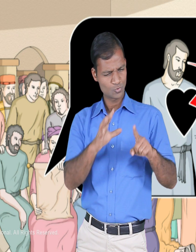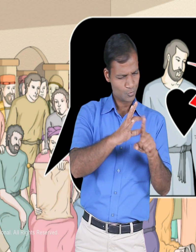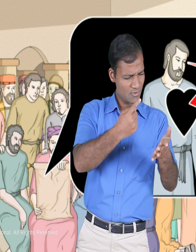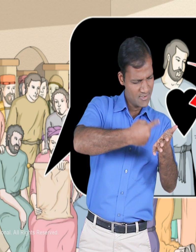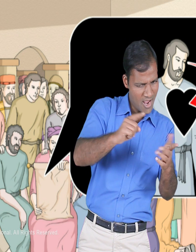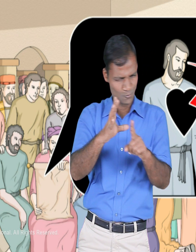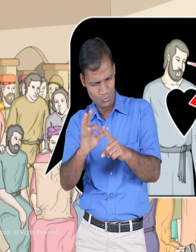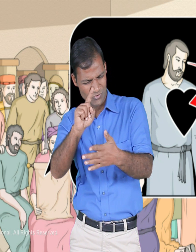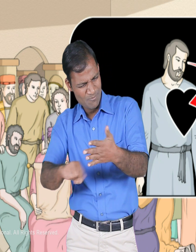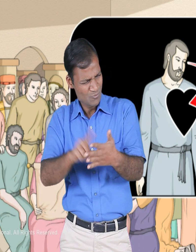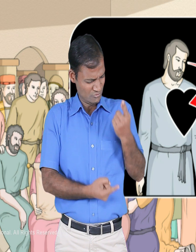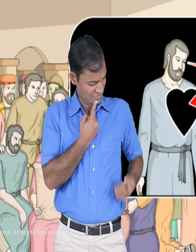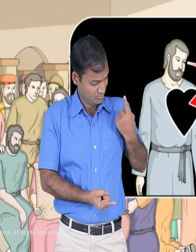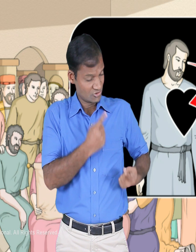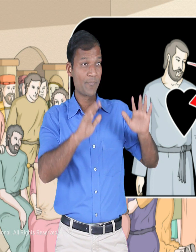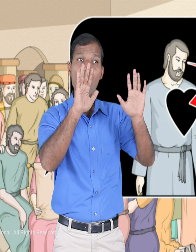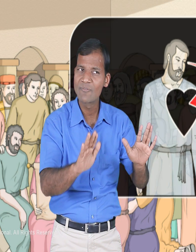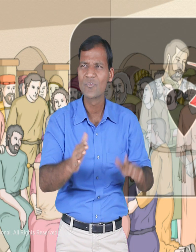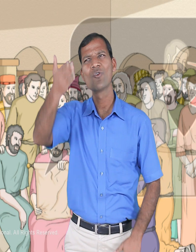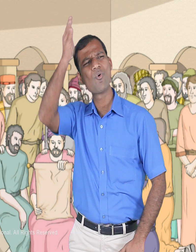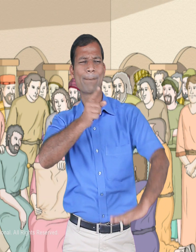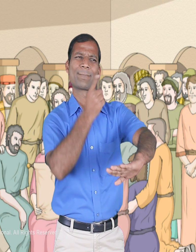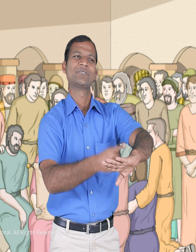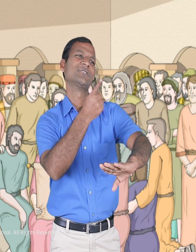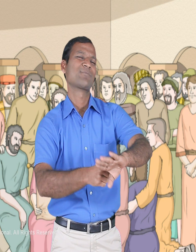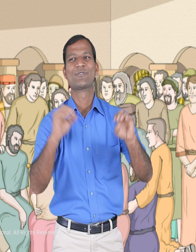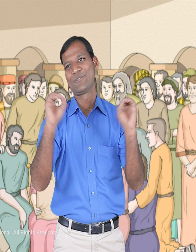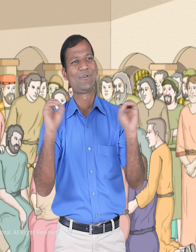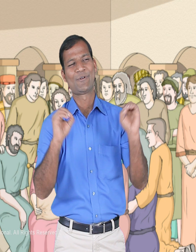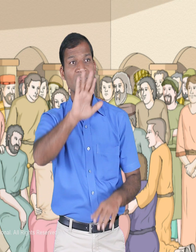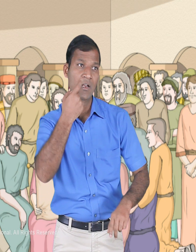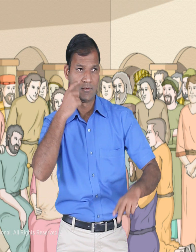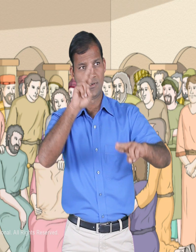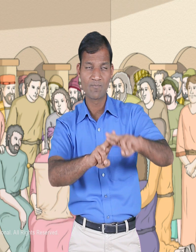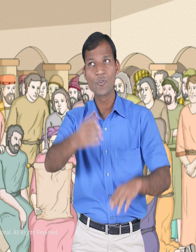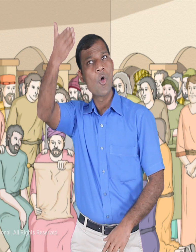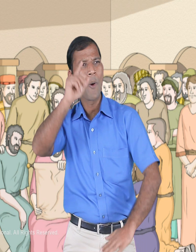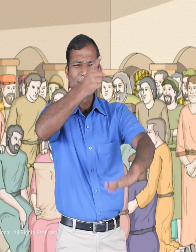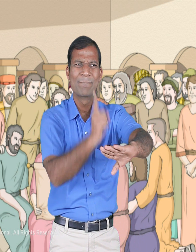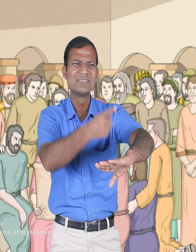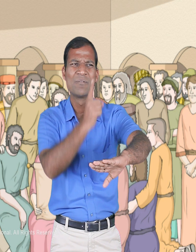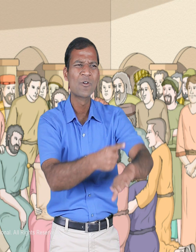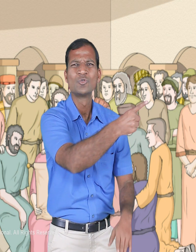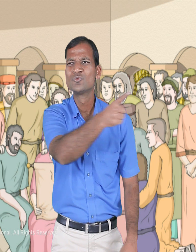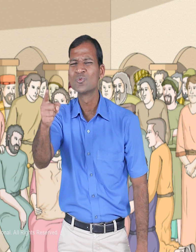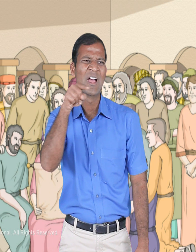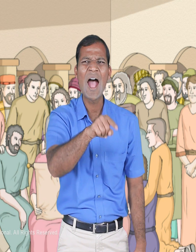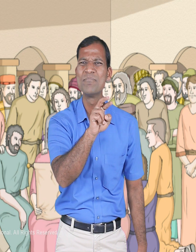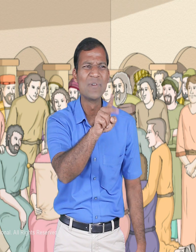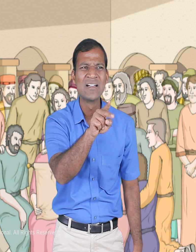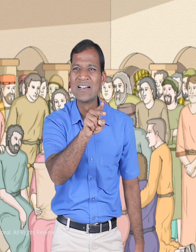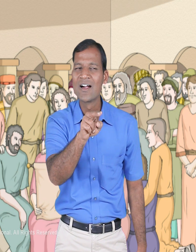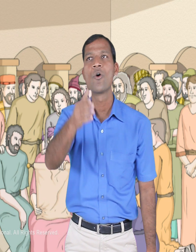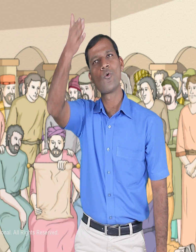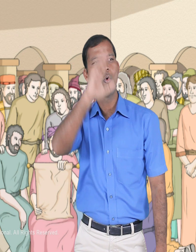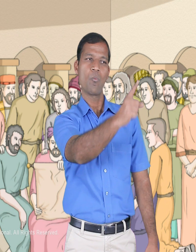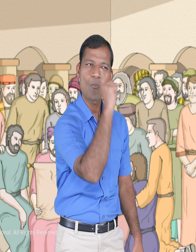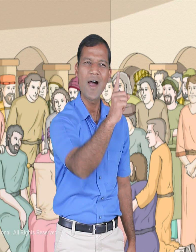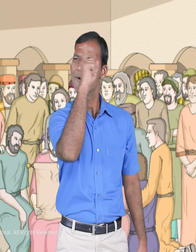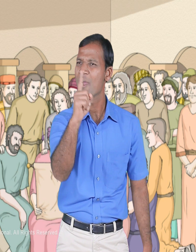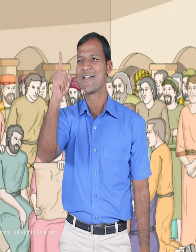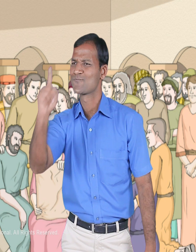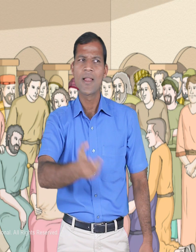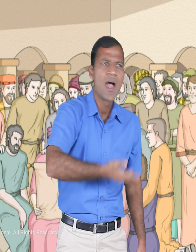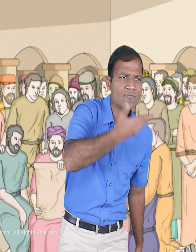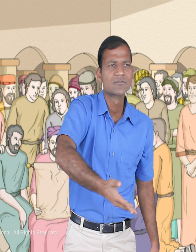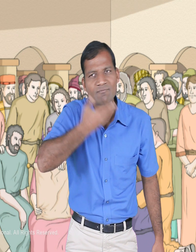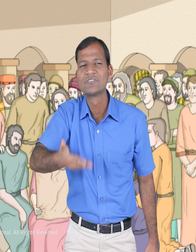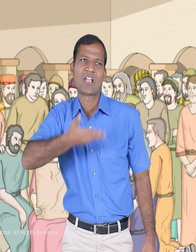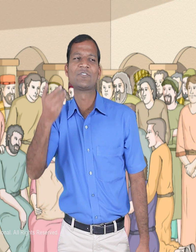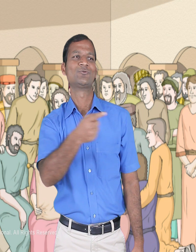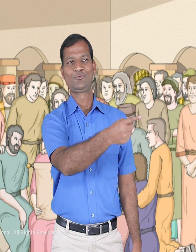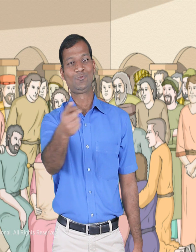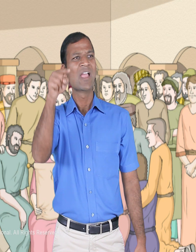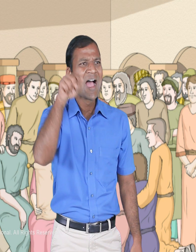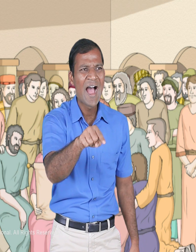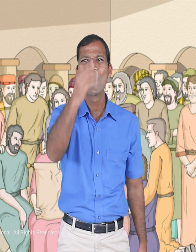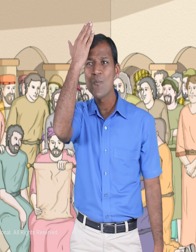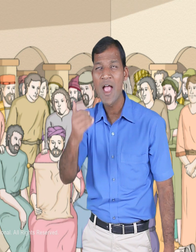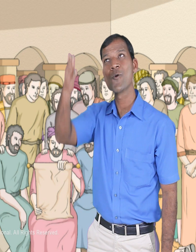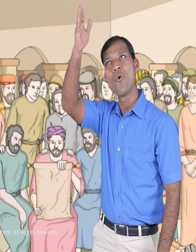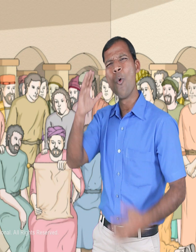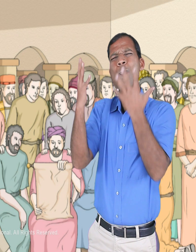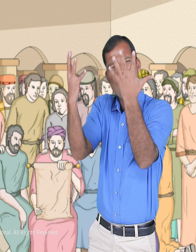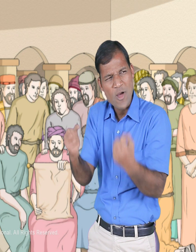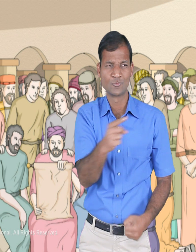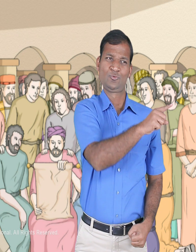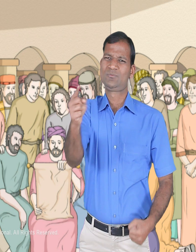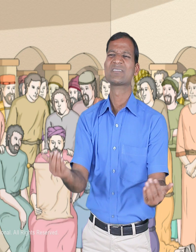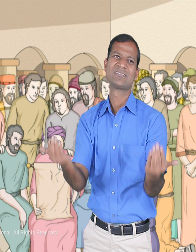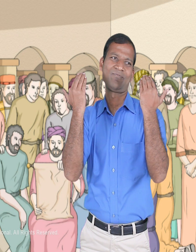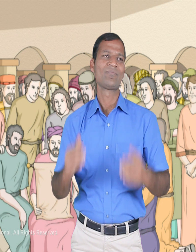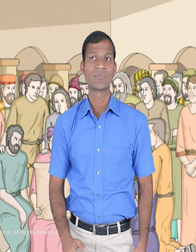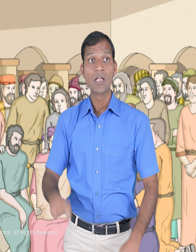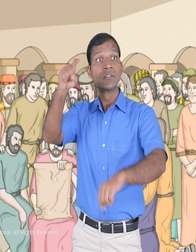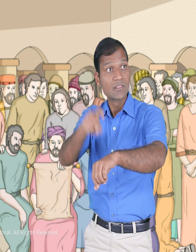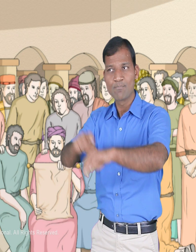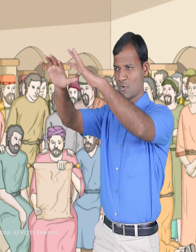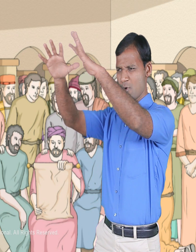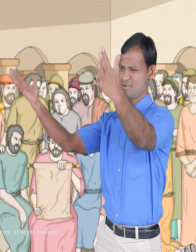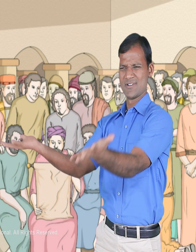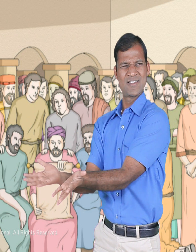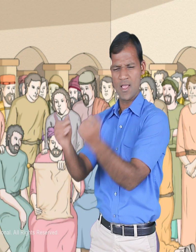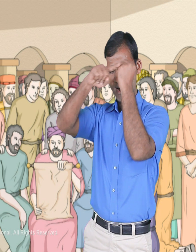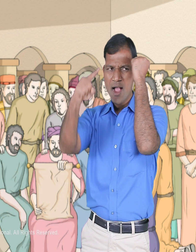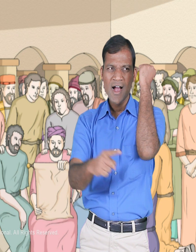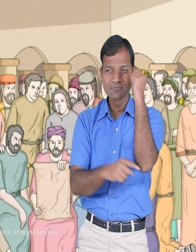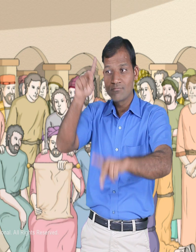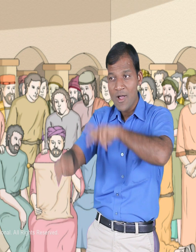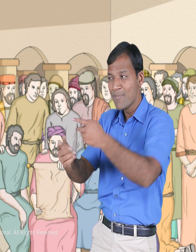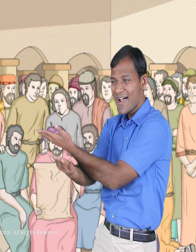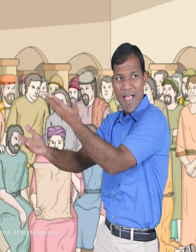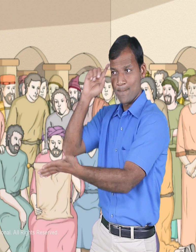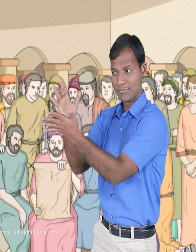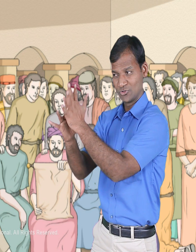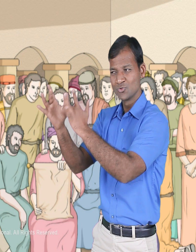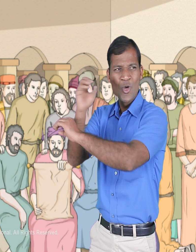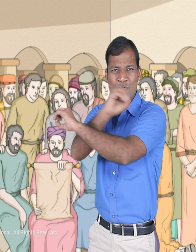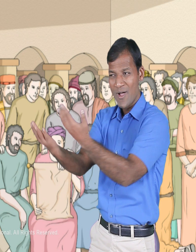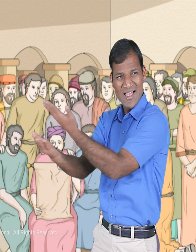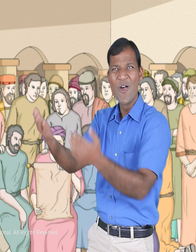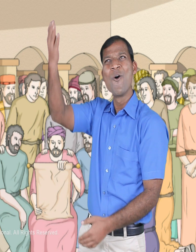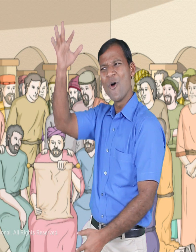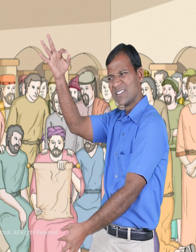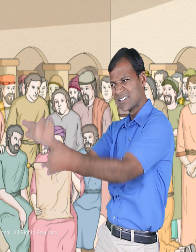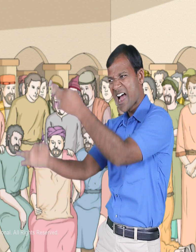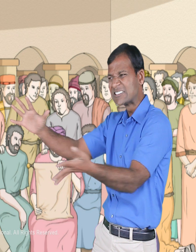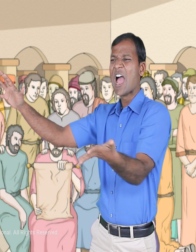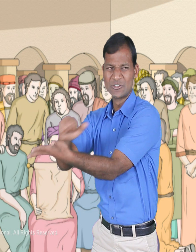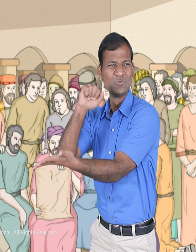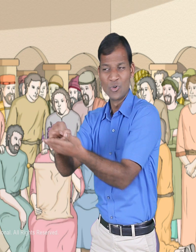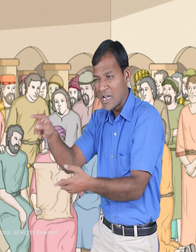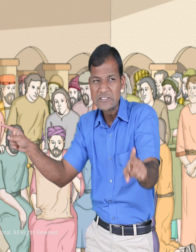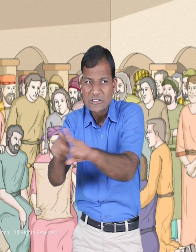So, my brothers, when you come together to eat, wait for one another.